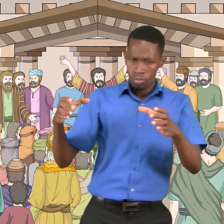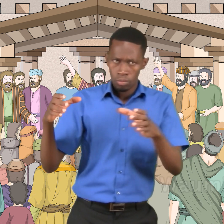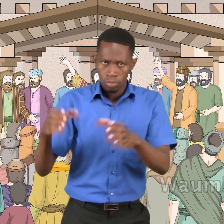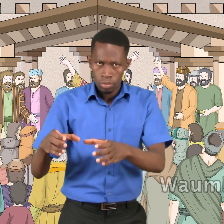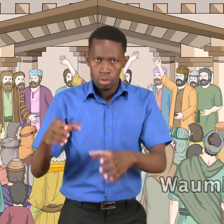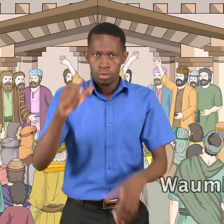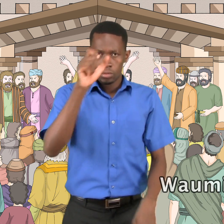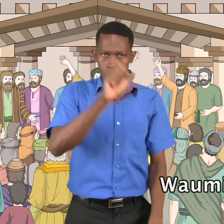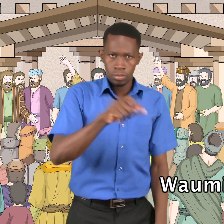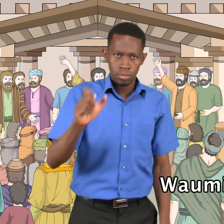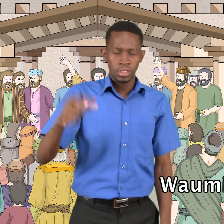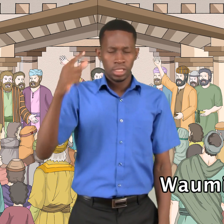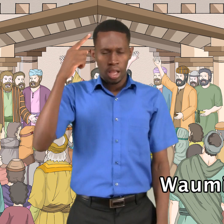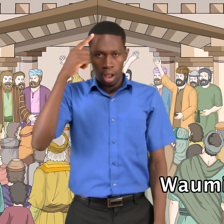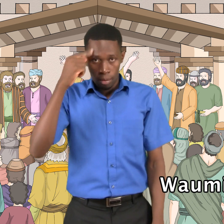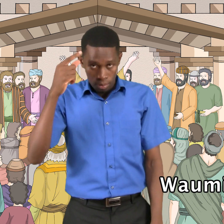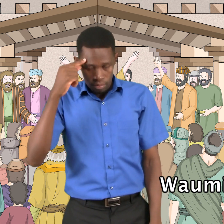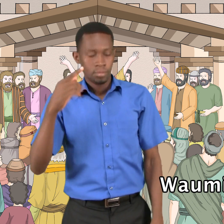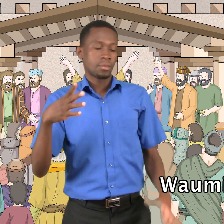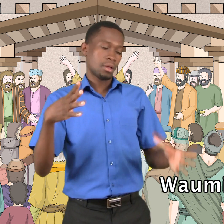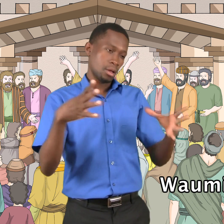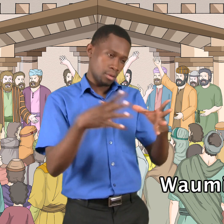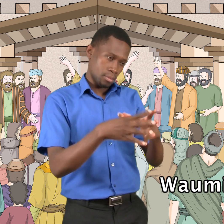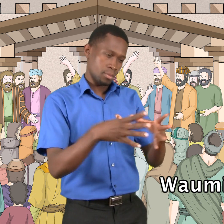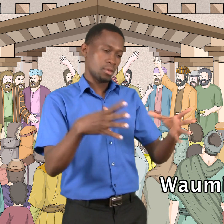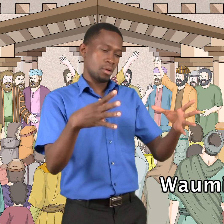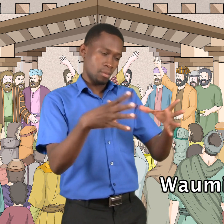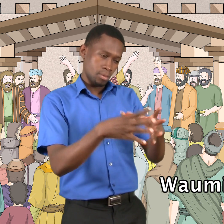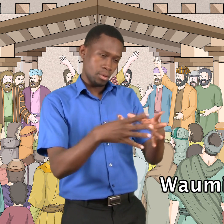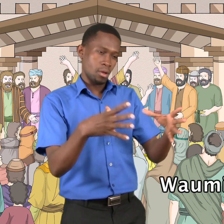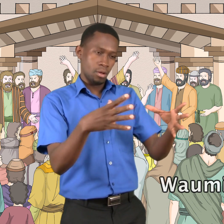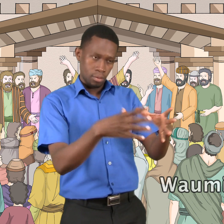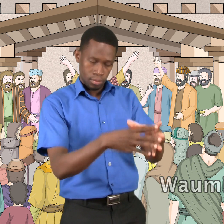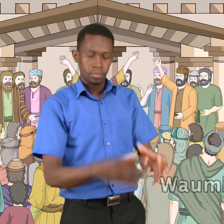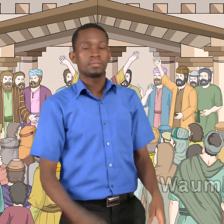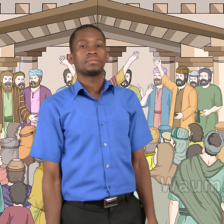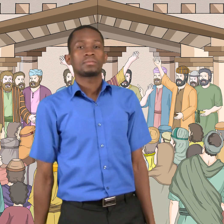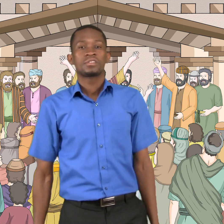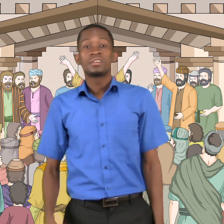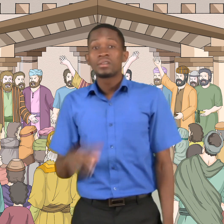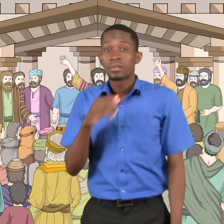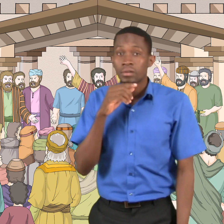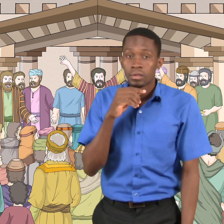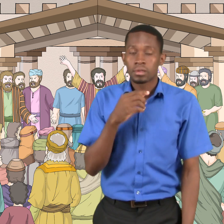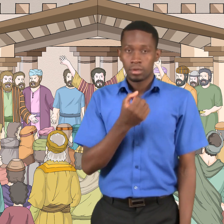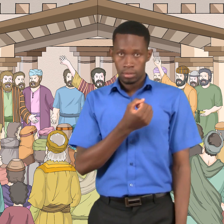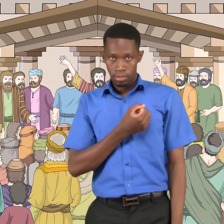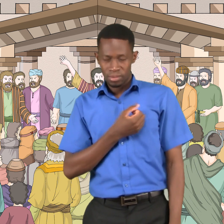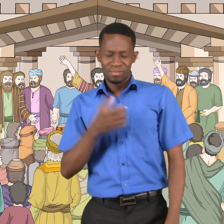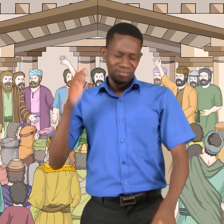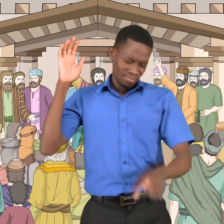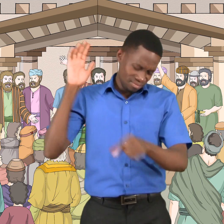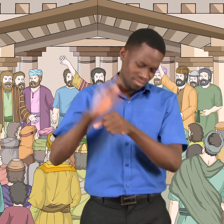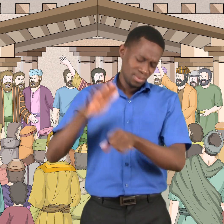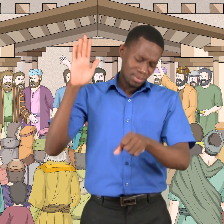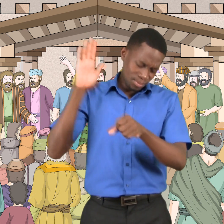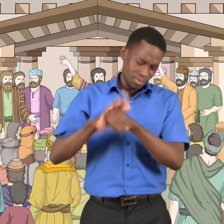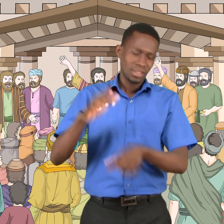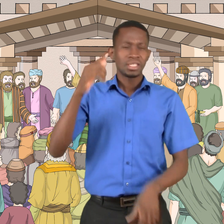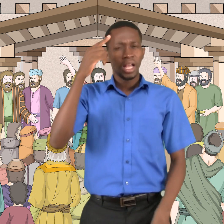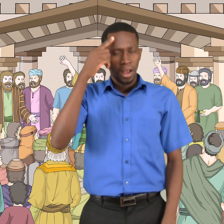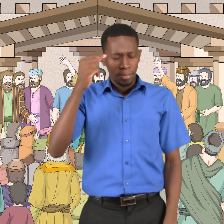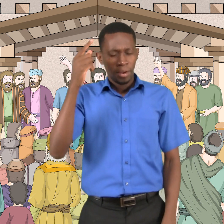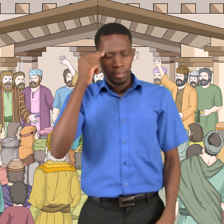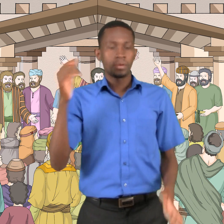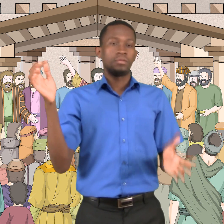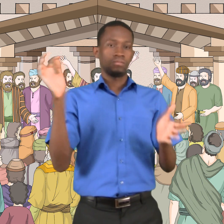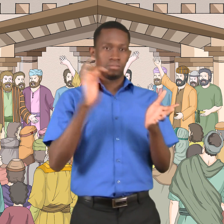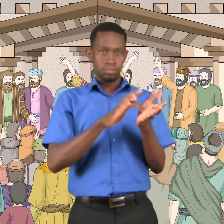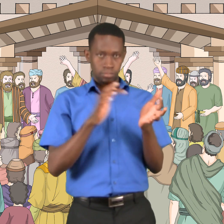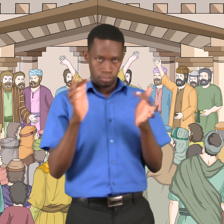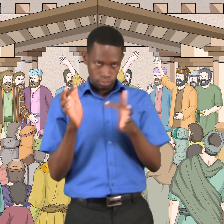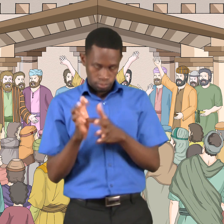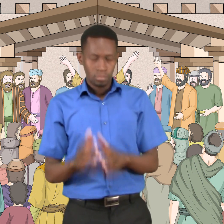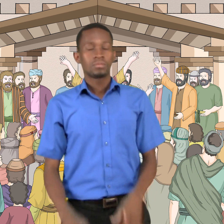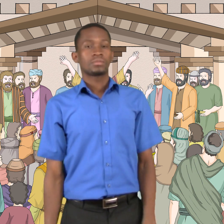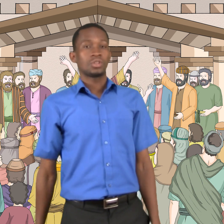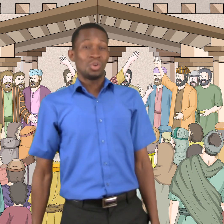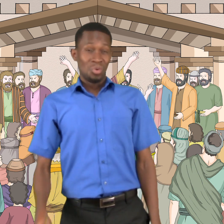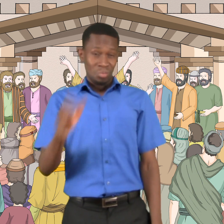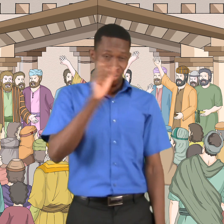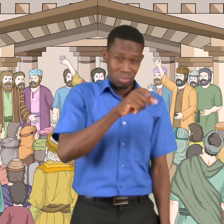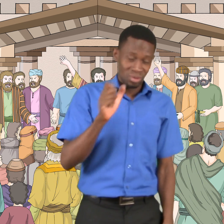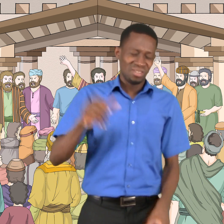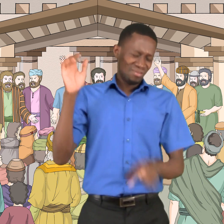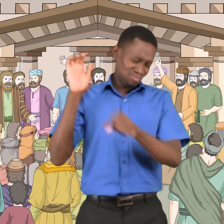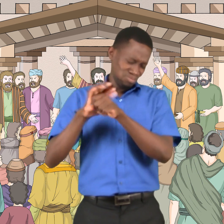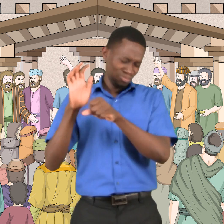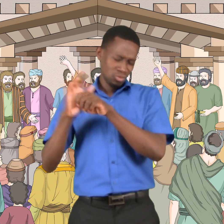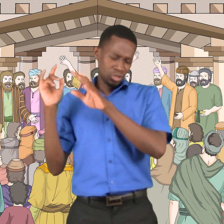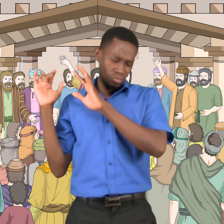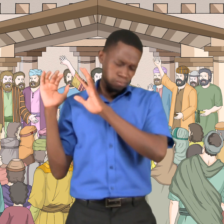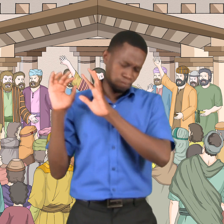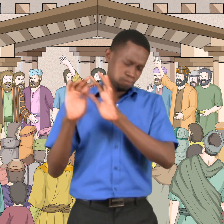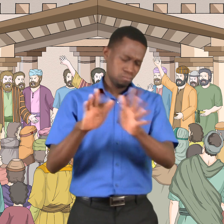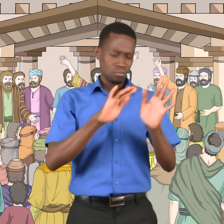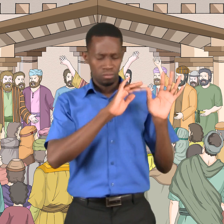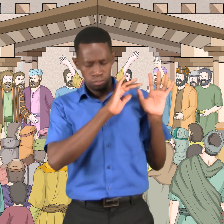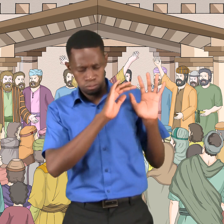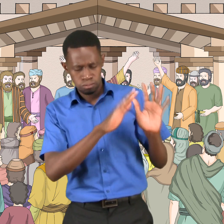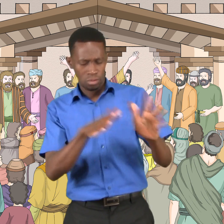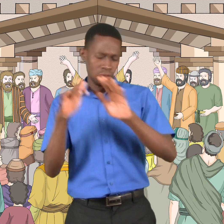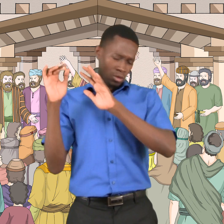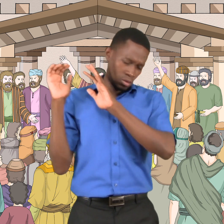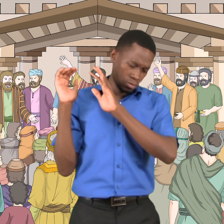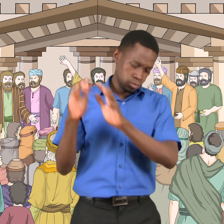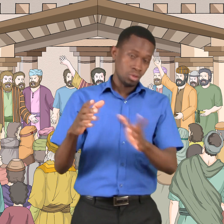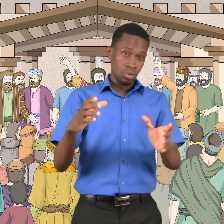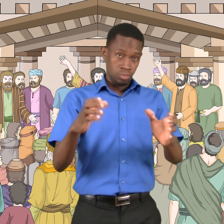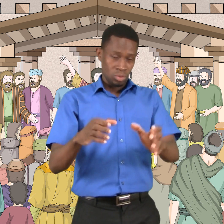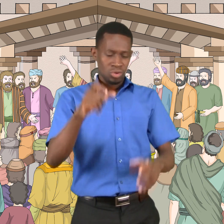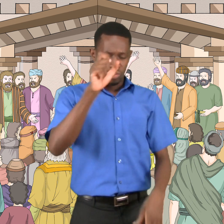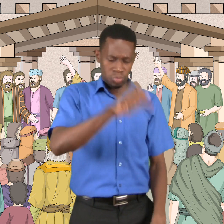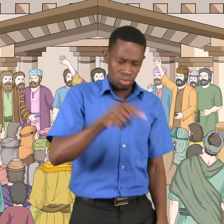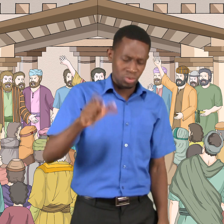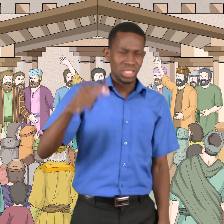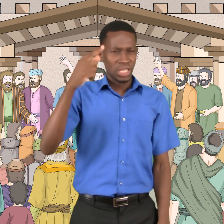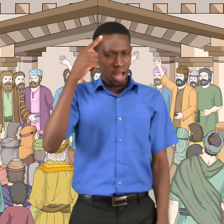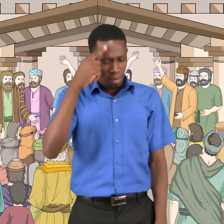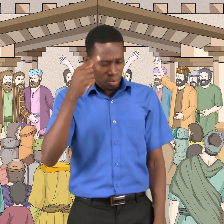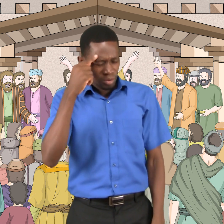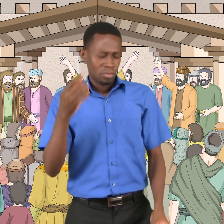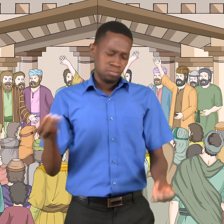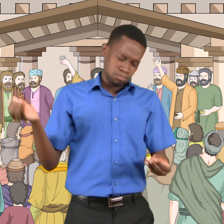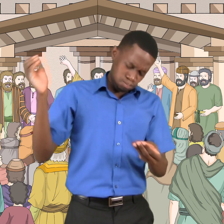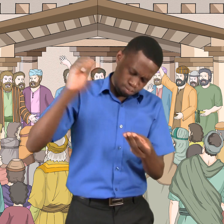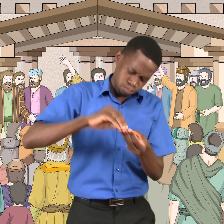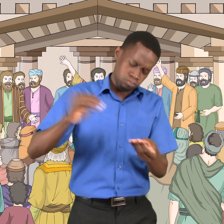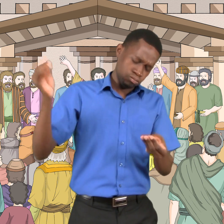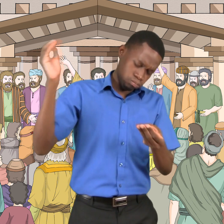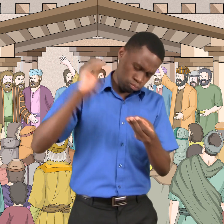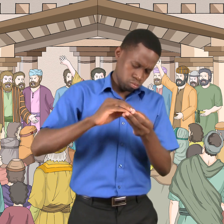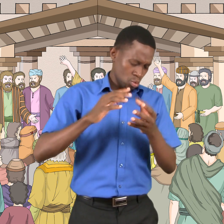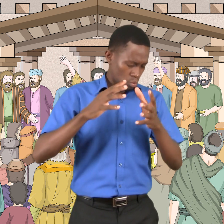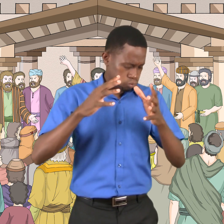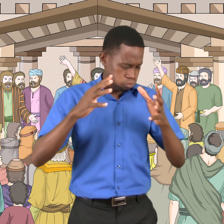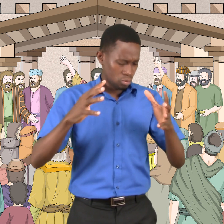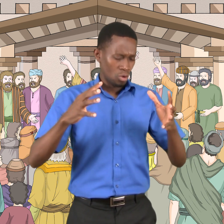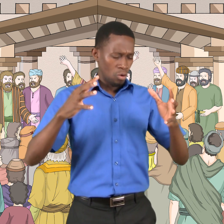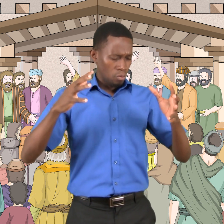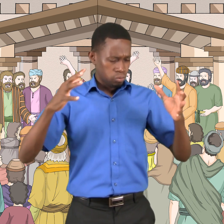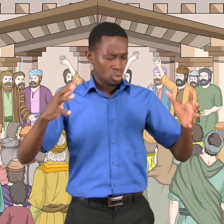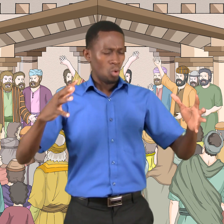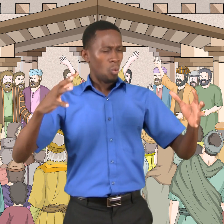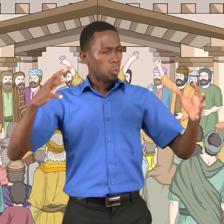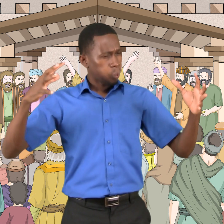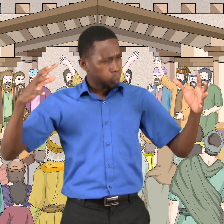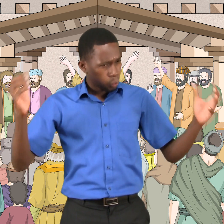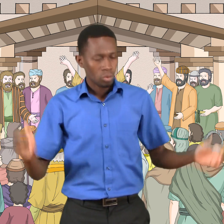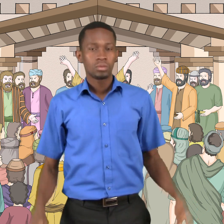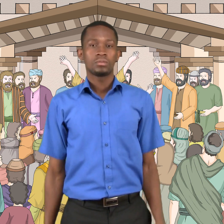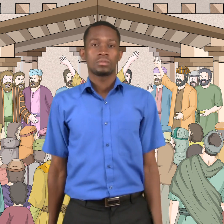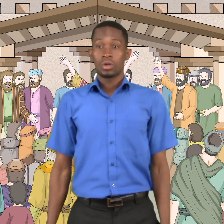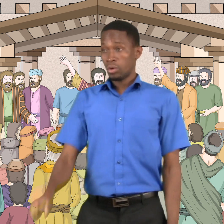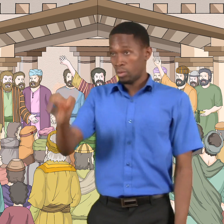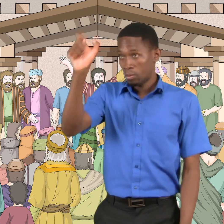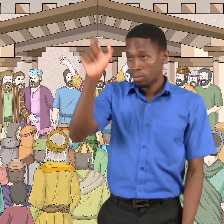Yet more and more believers were brought to the Lord—large numbers of both men and women.